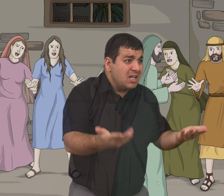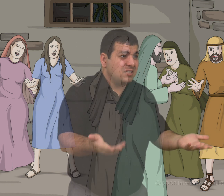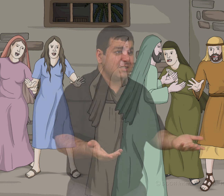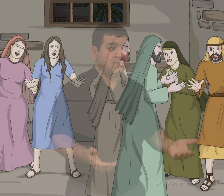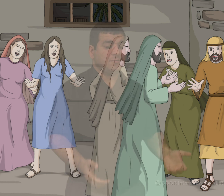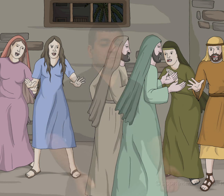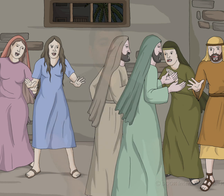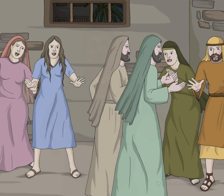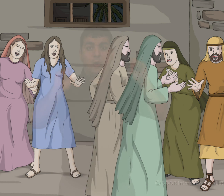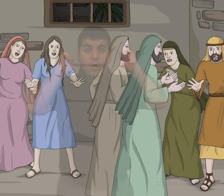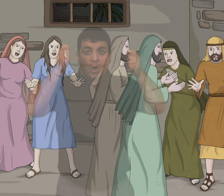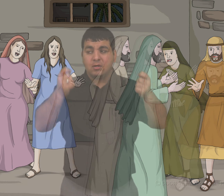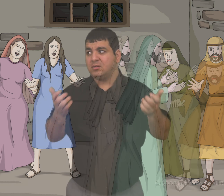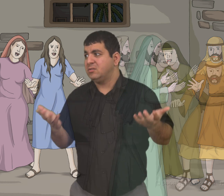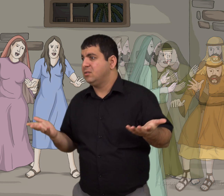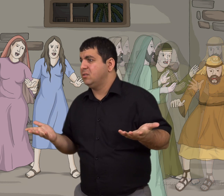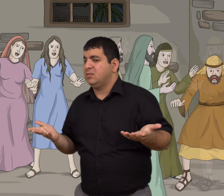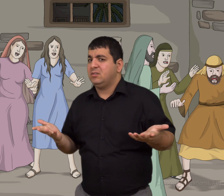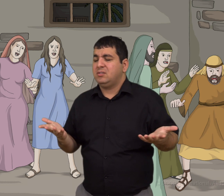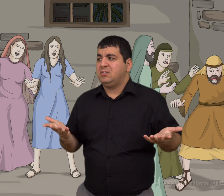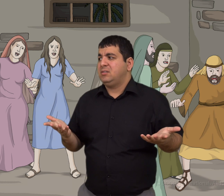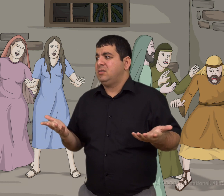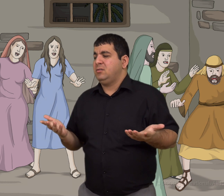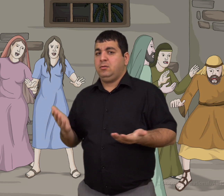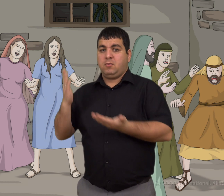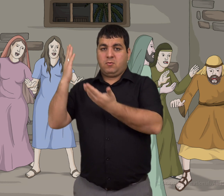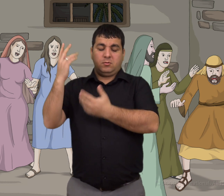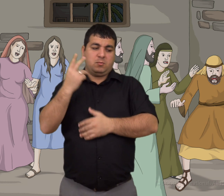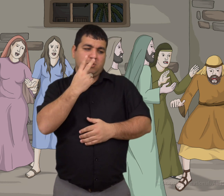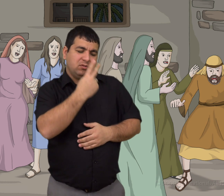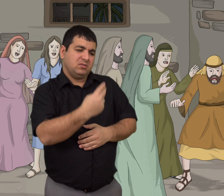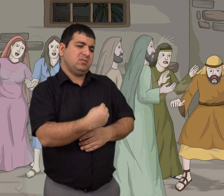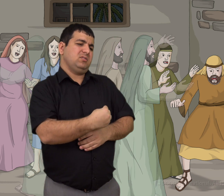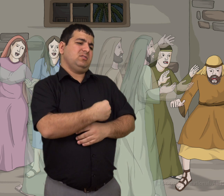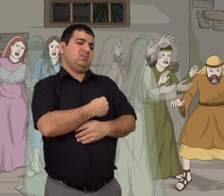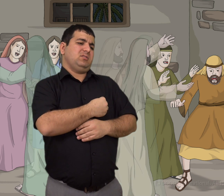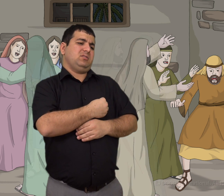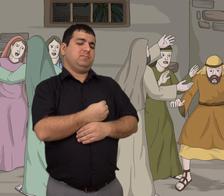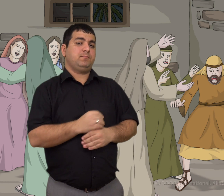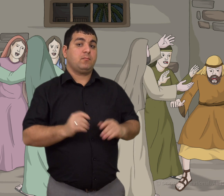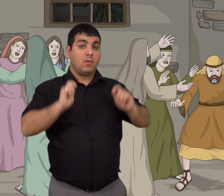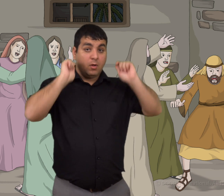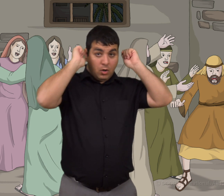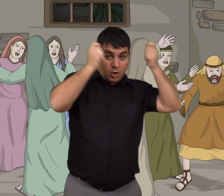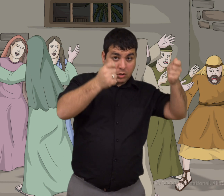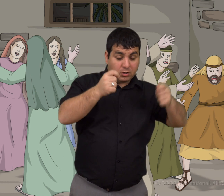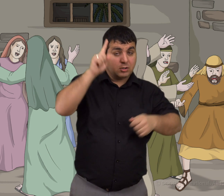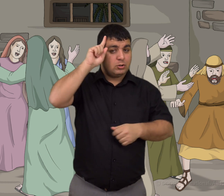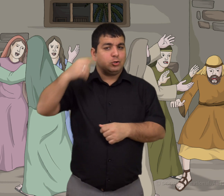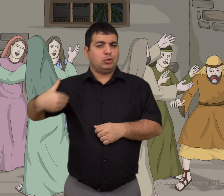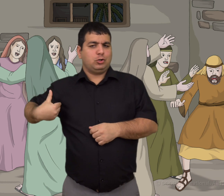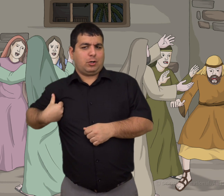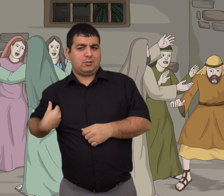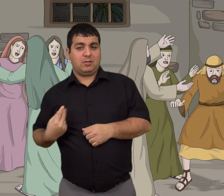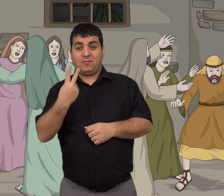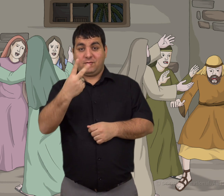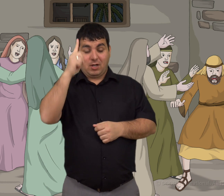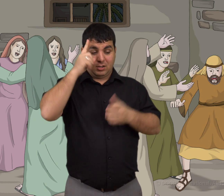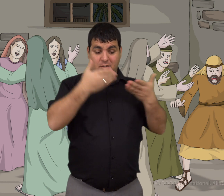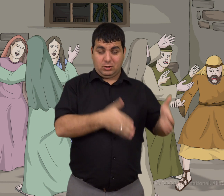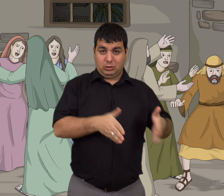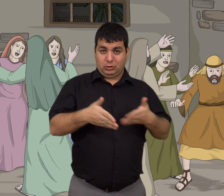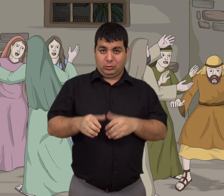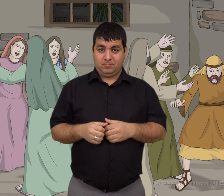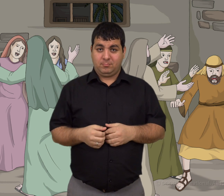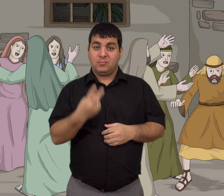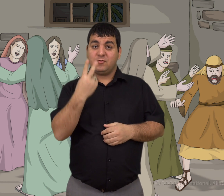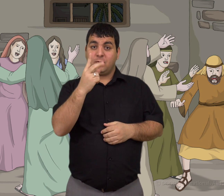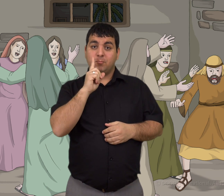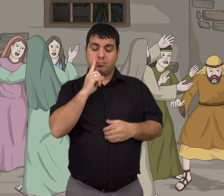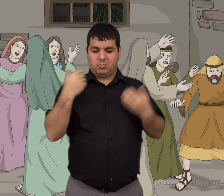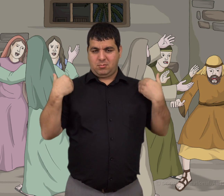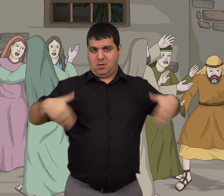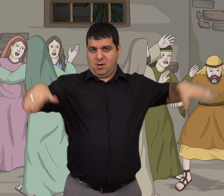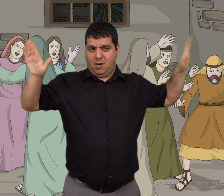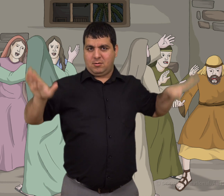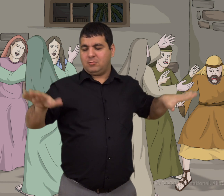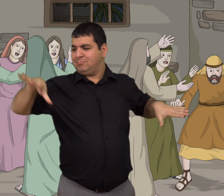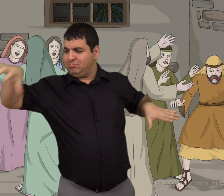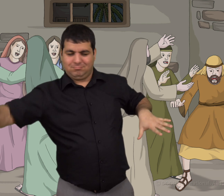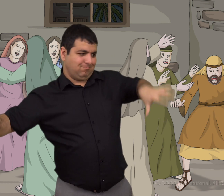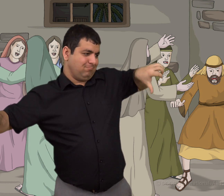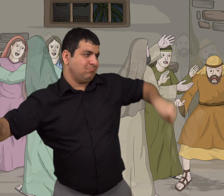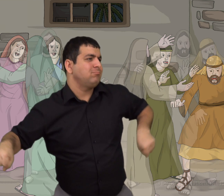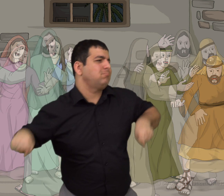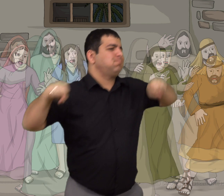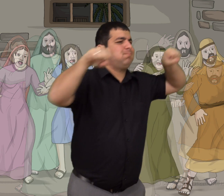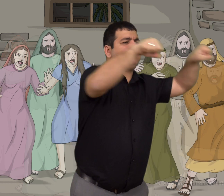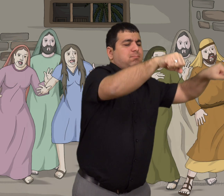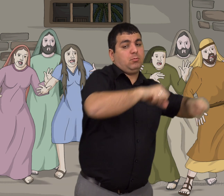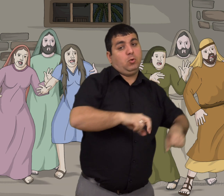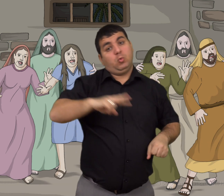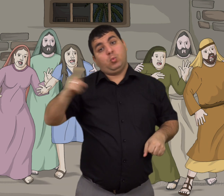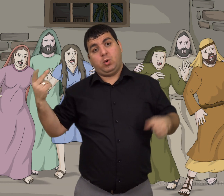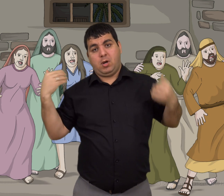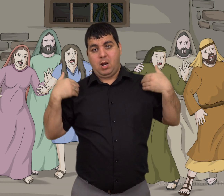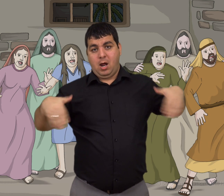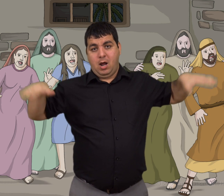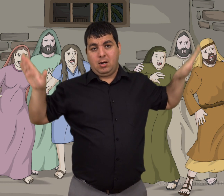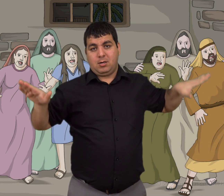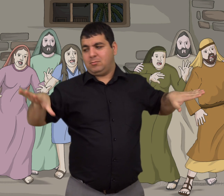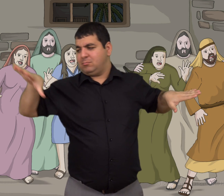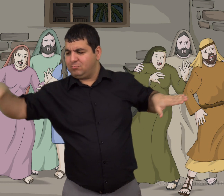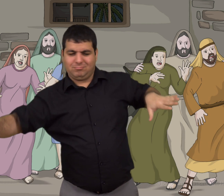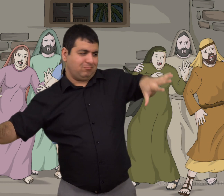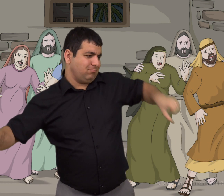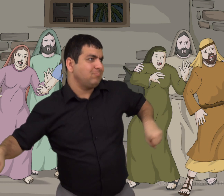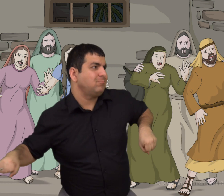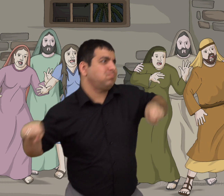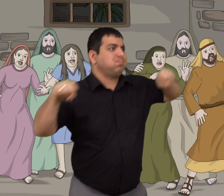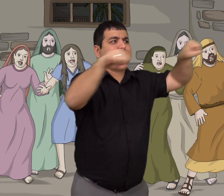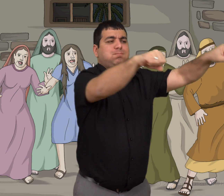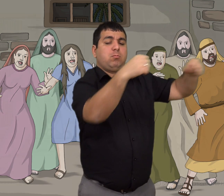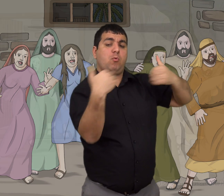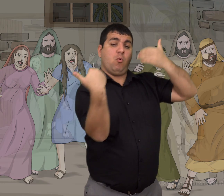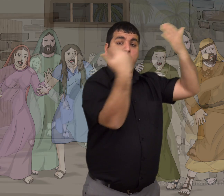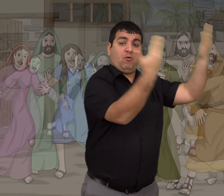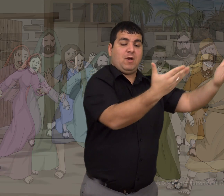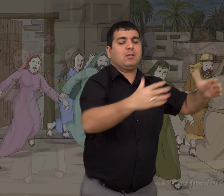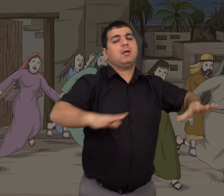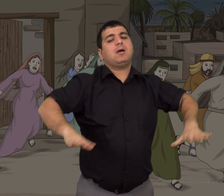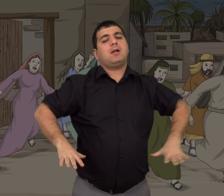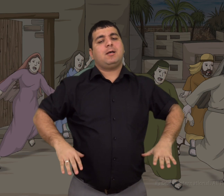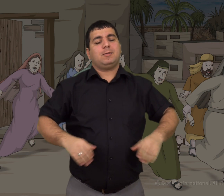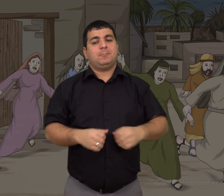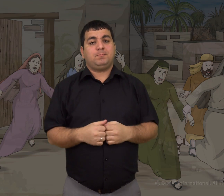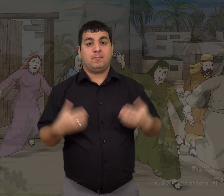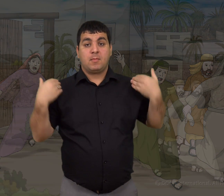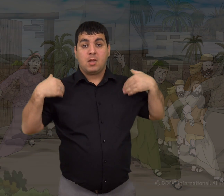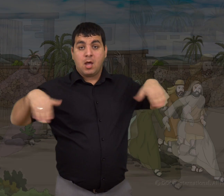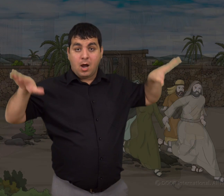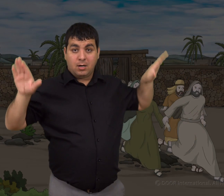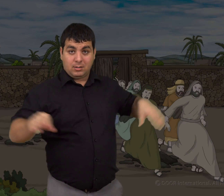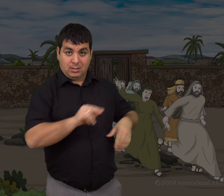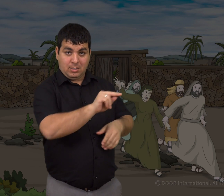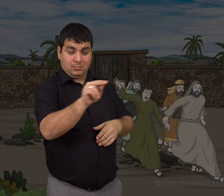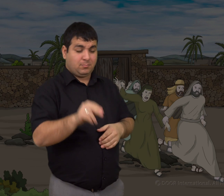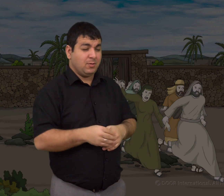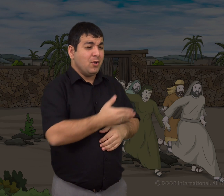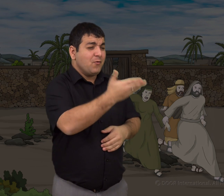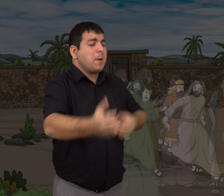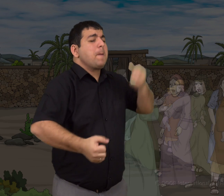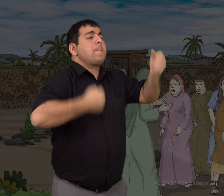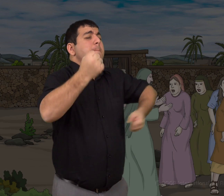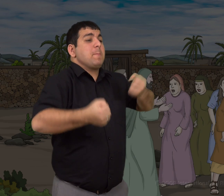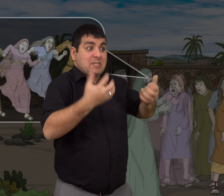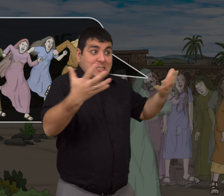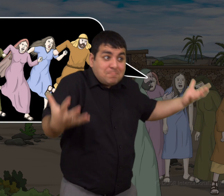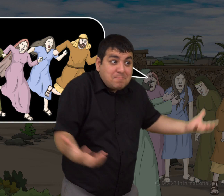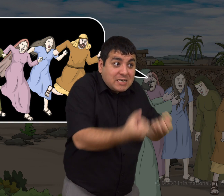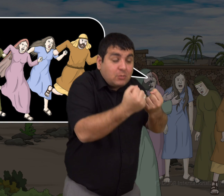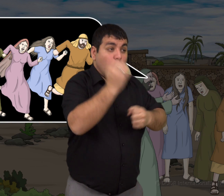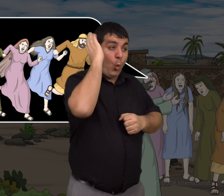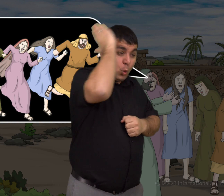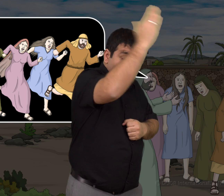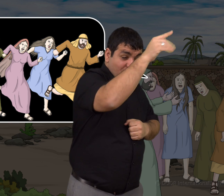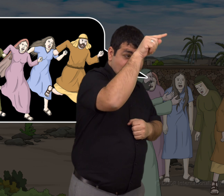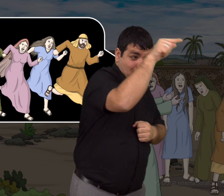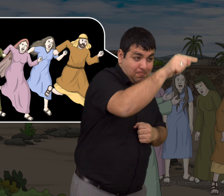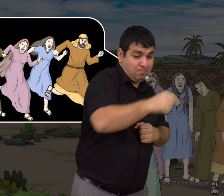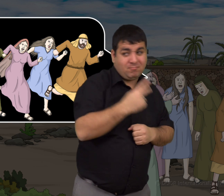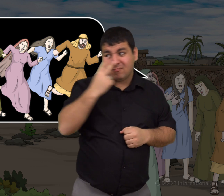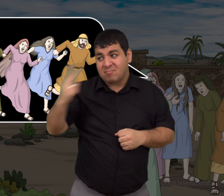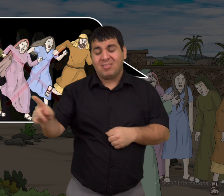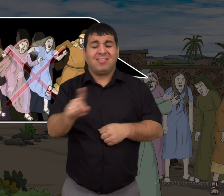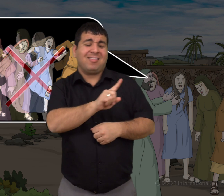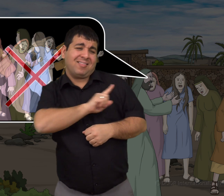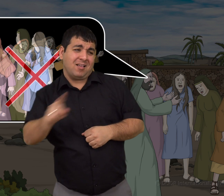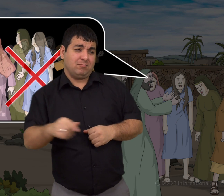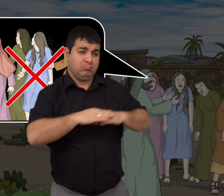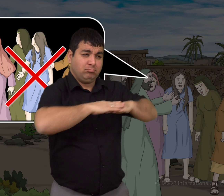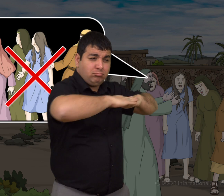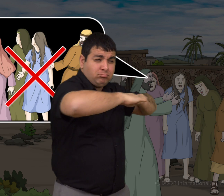But when Lot hesitated, the men grabbed his hand and the hands of his wife and his two daughters. And they led them safely out of the city, because of the LORD’s compassion for them. As soon as the men had brought them out, one of them said, “Run for your lives!